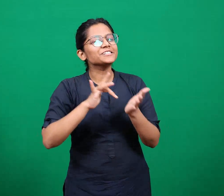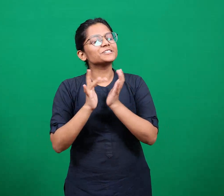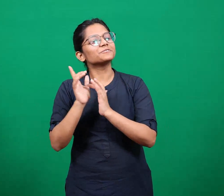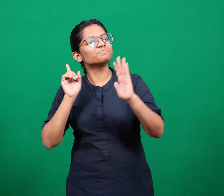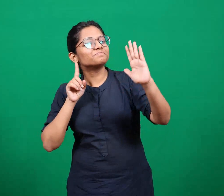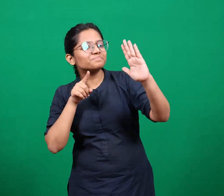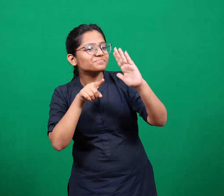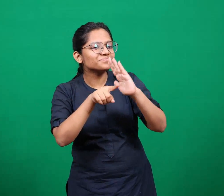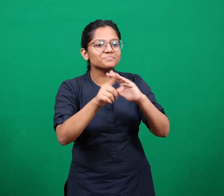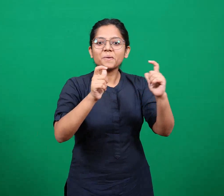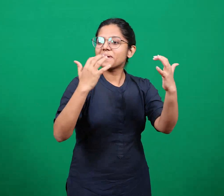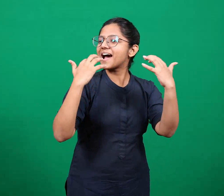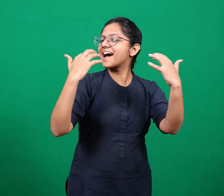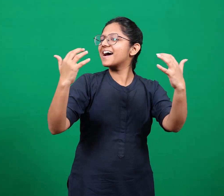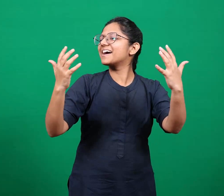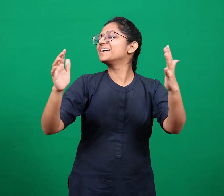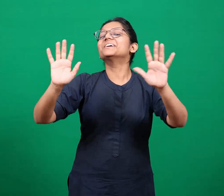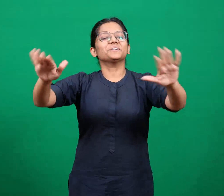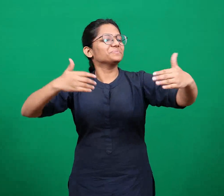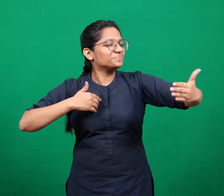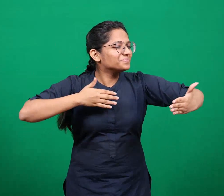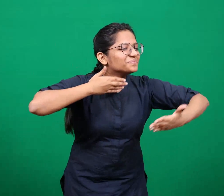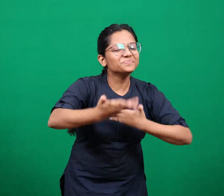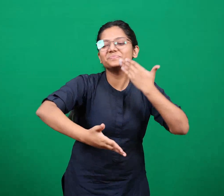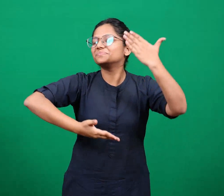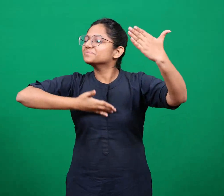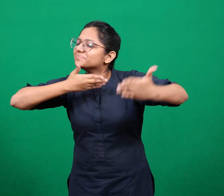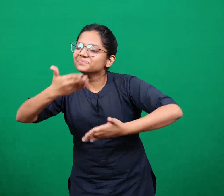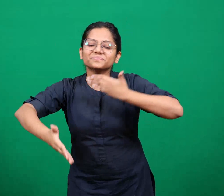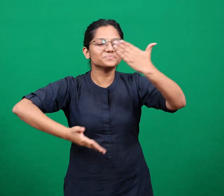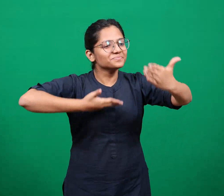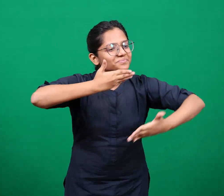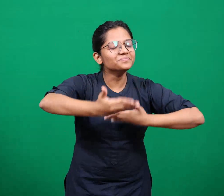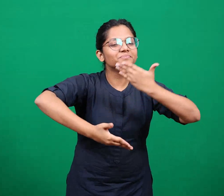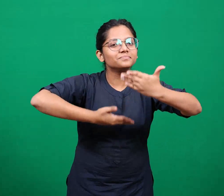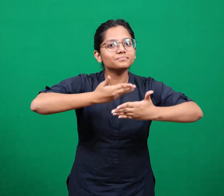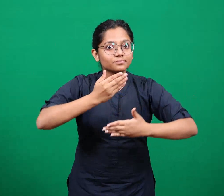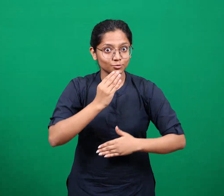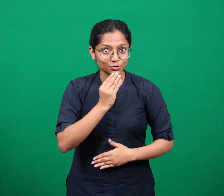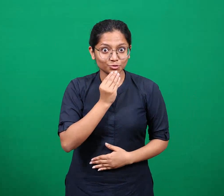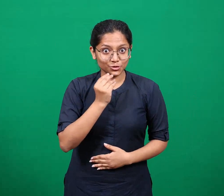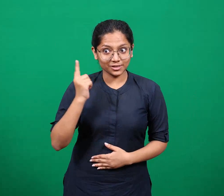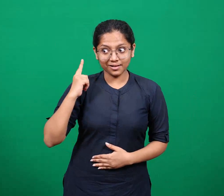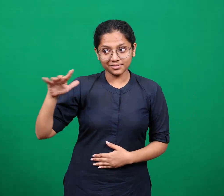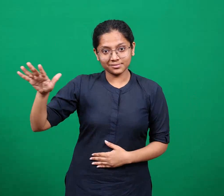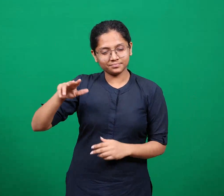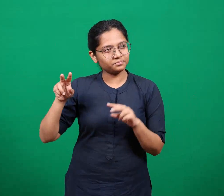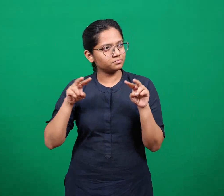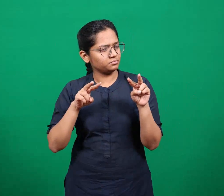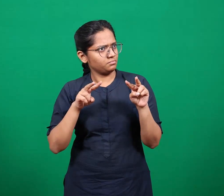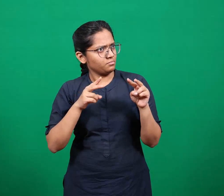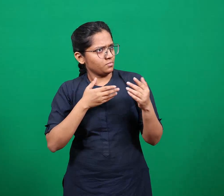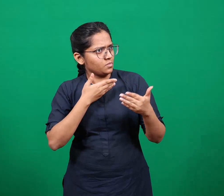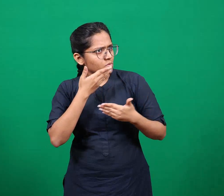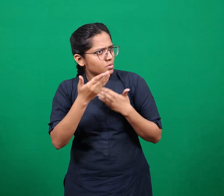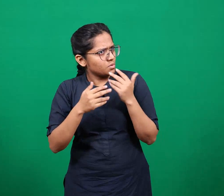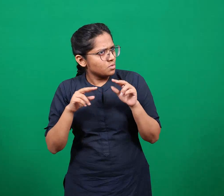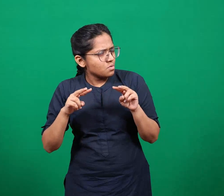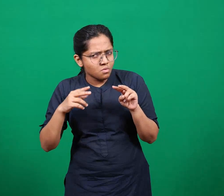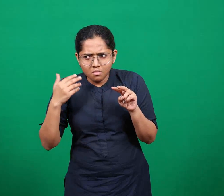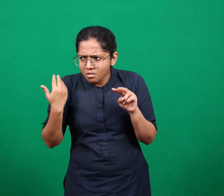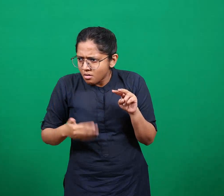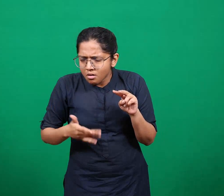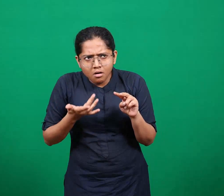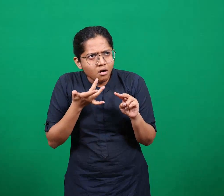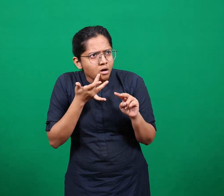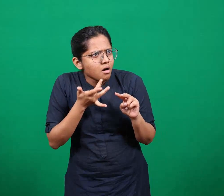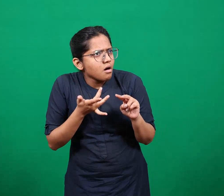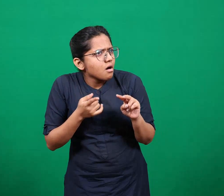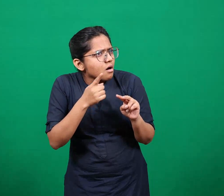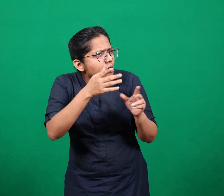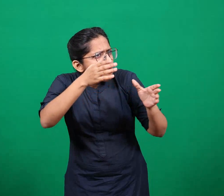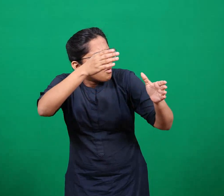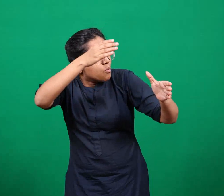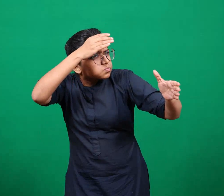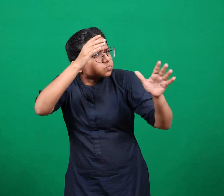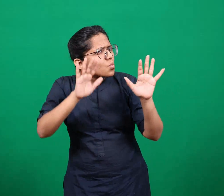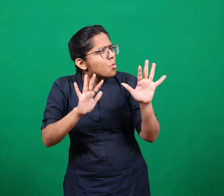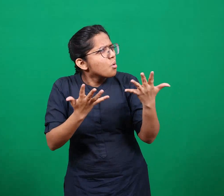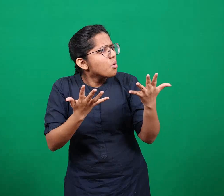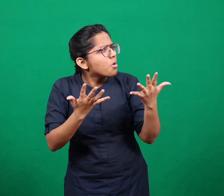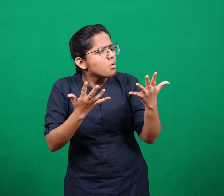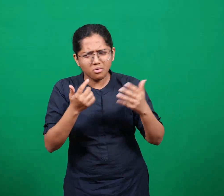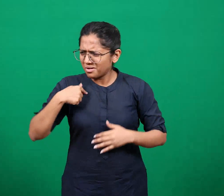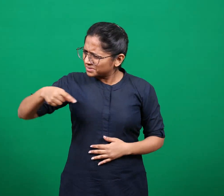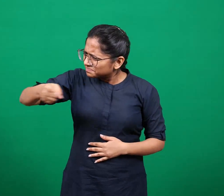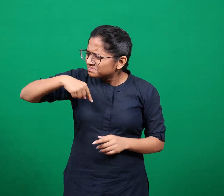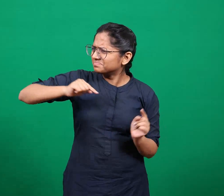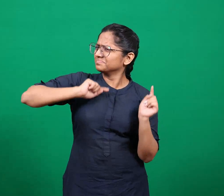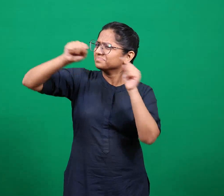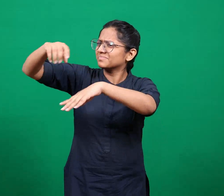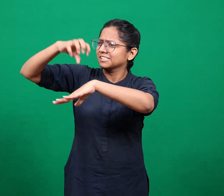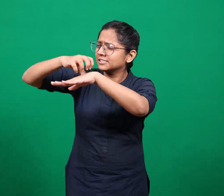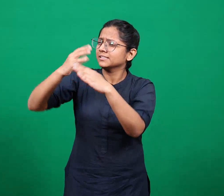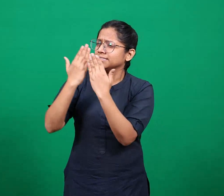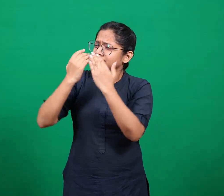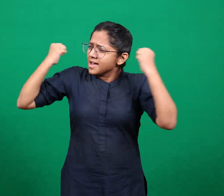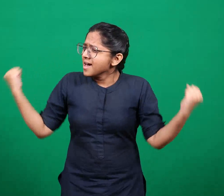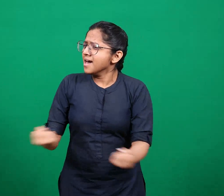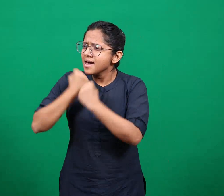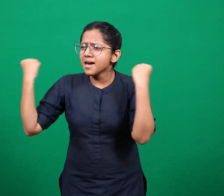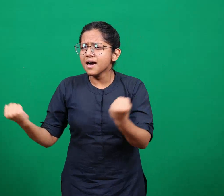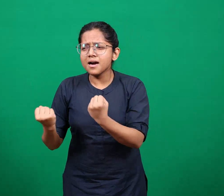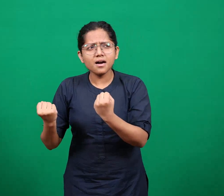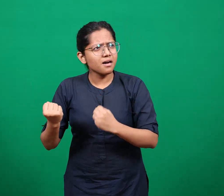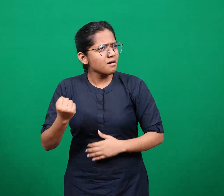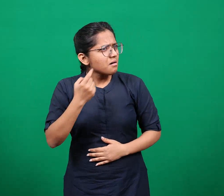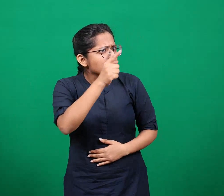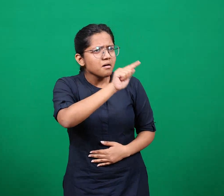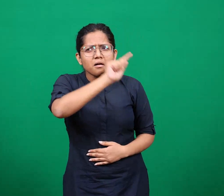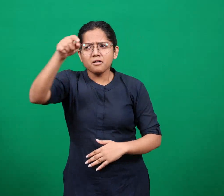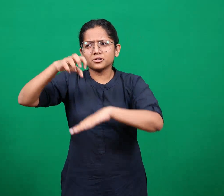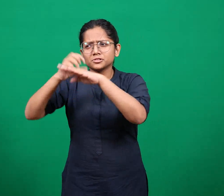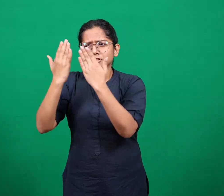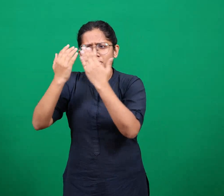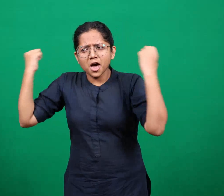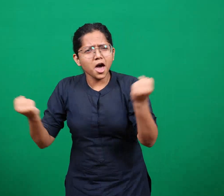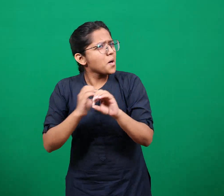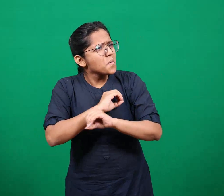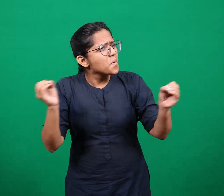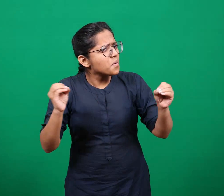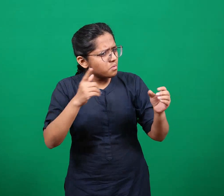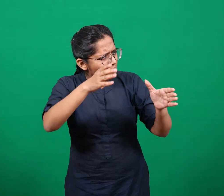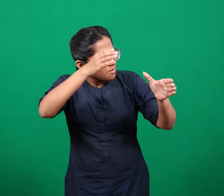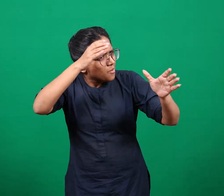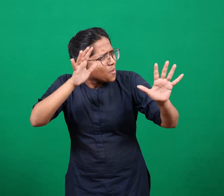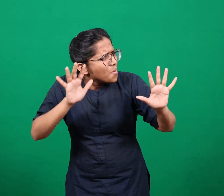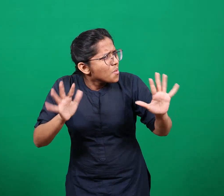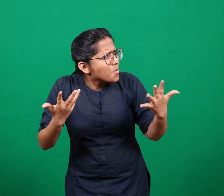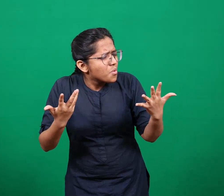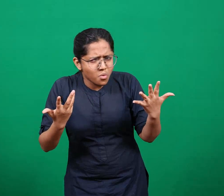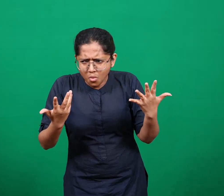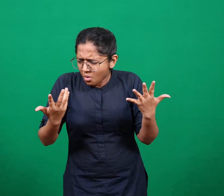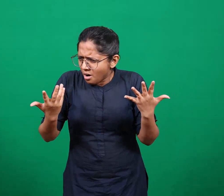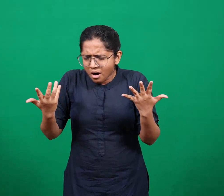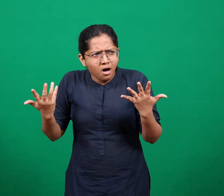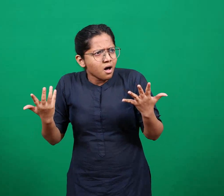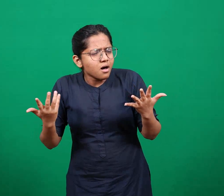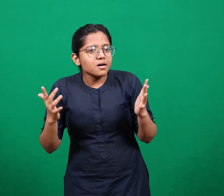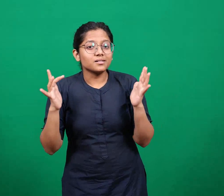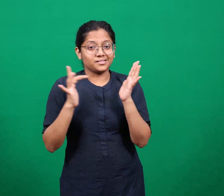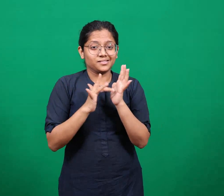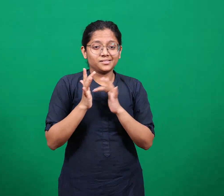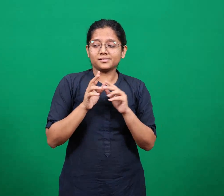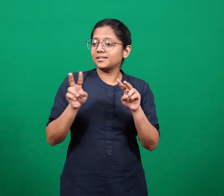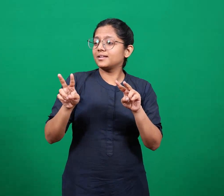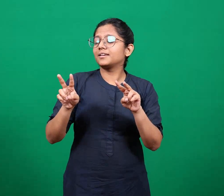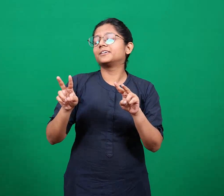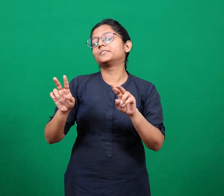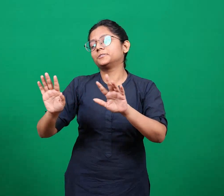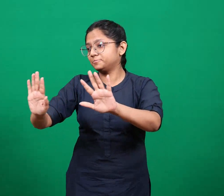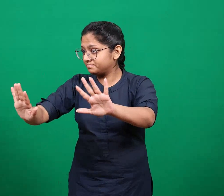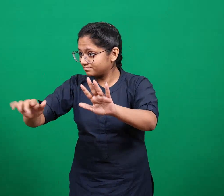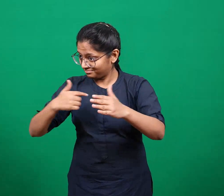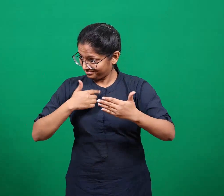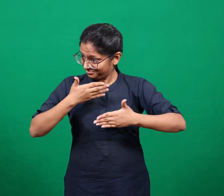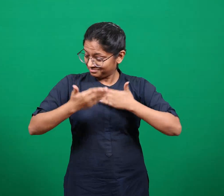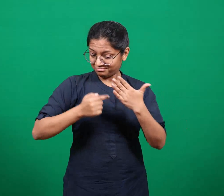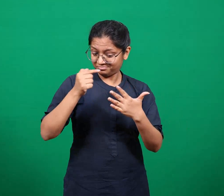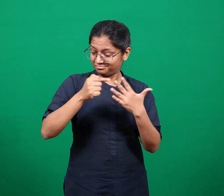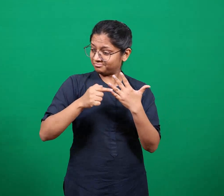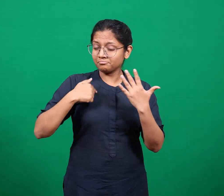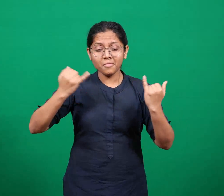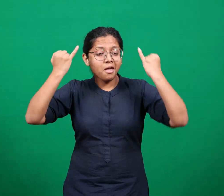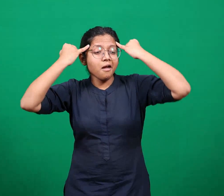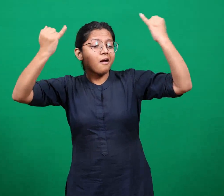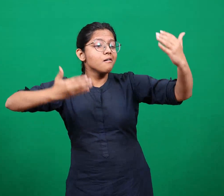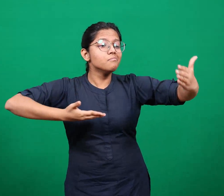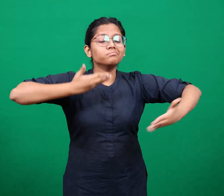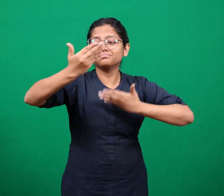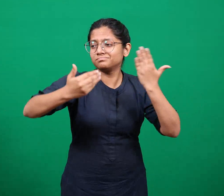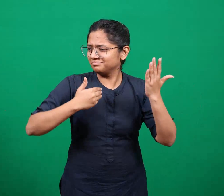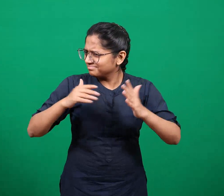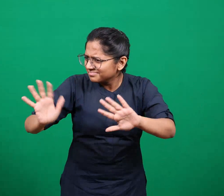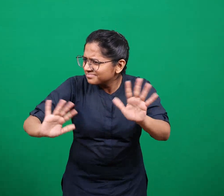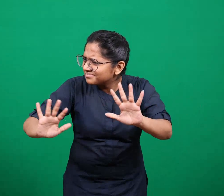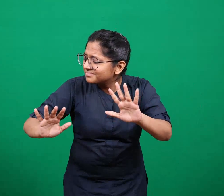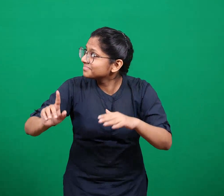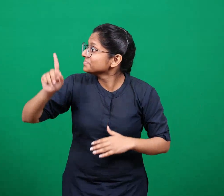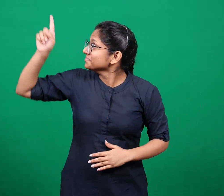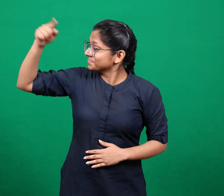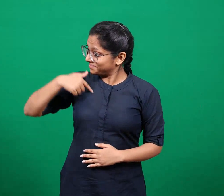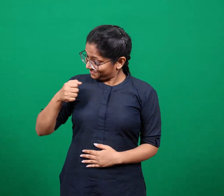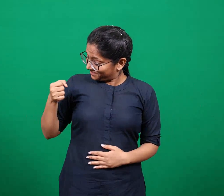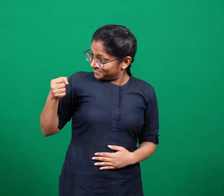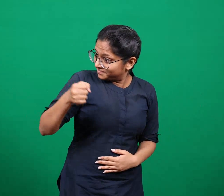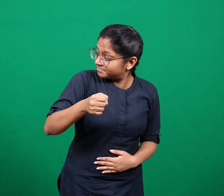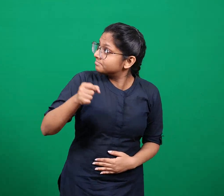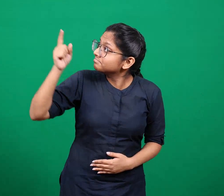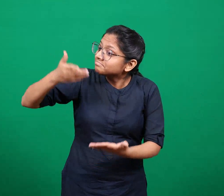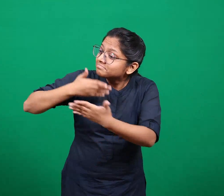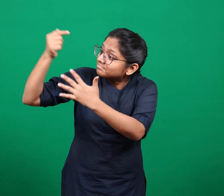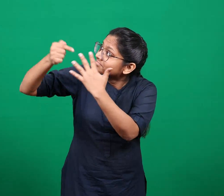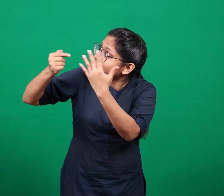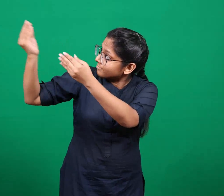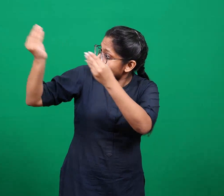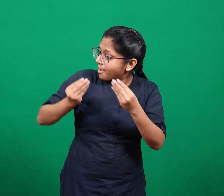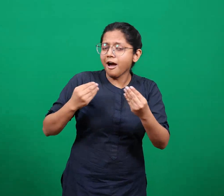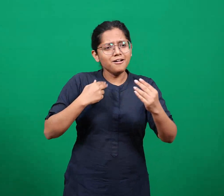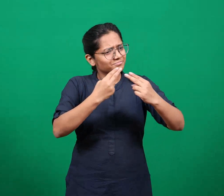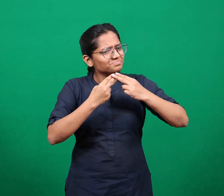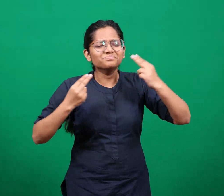The Jews were amazed and asked, "How did this man attain such learning without having studied?" "My teaching is not My own," Jesus replied.